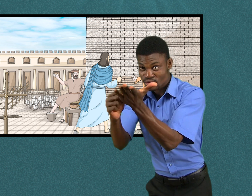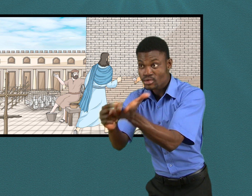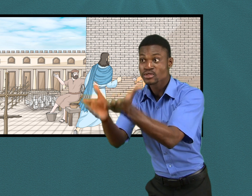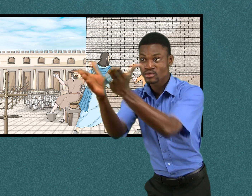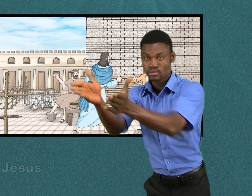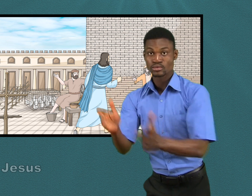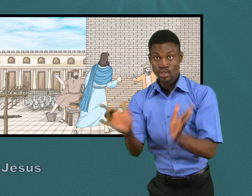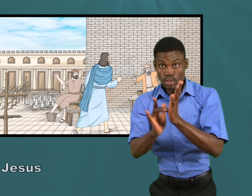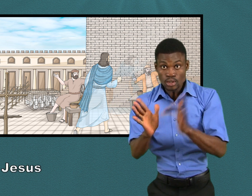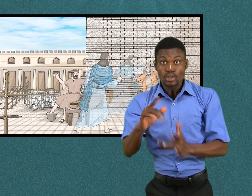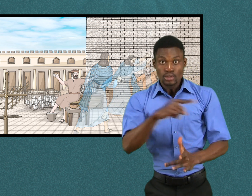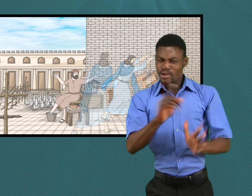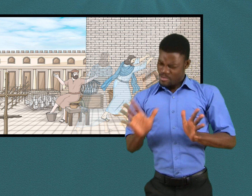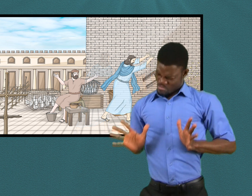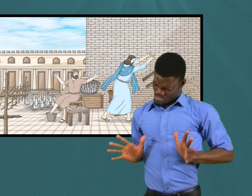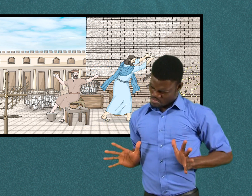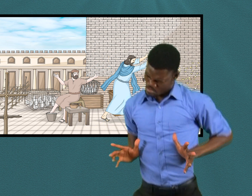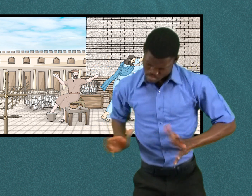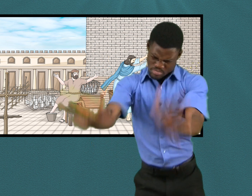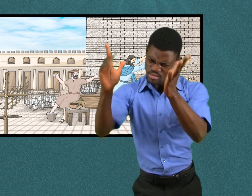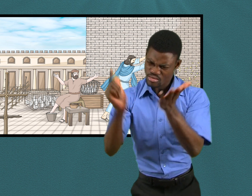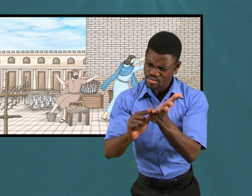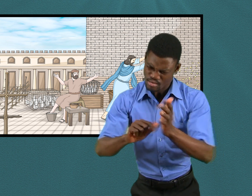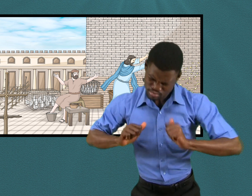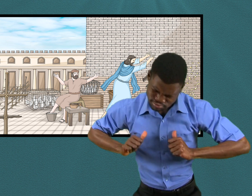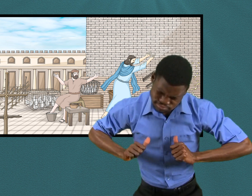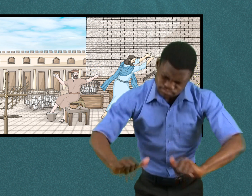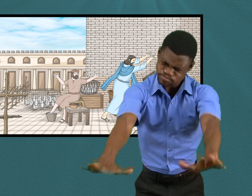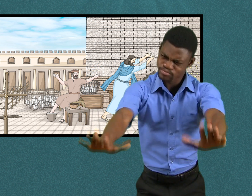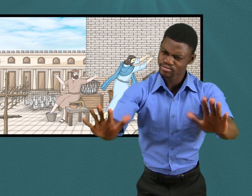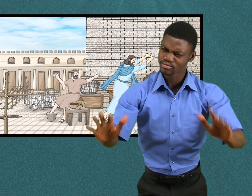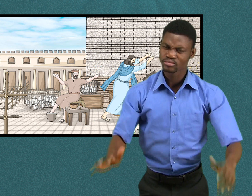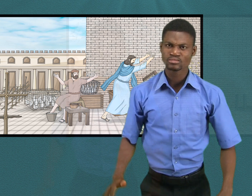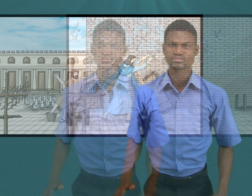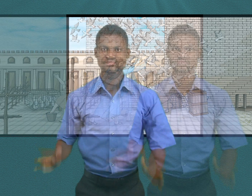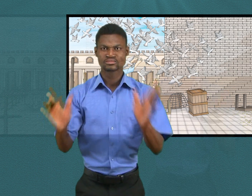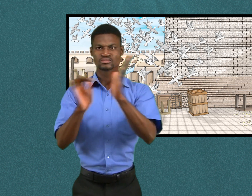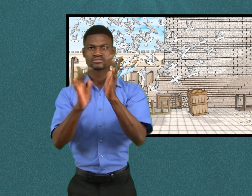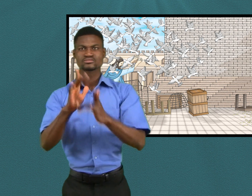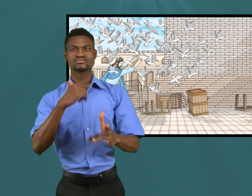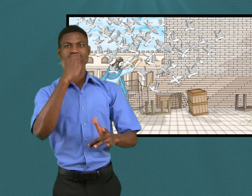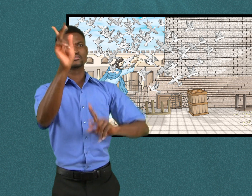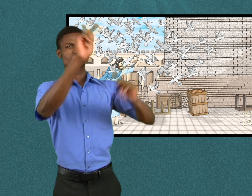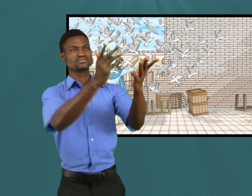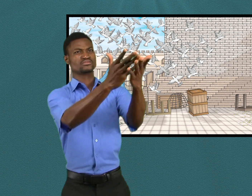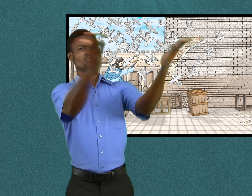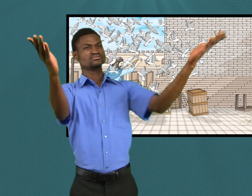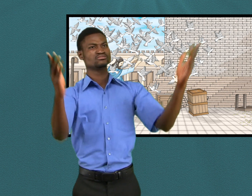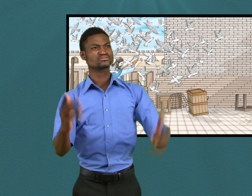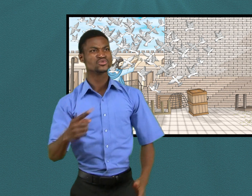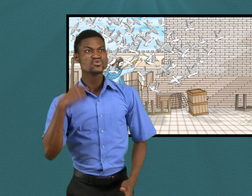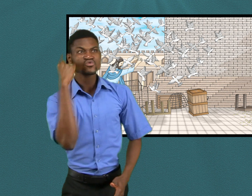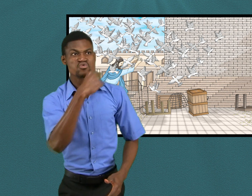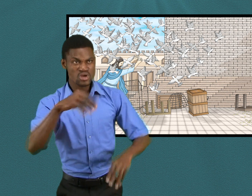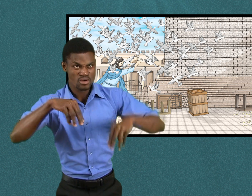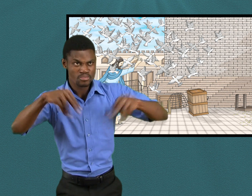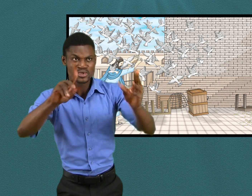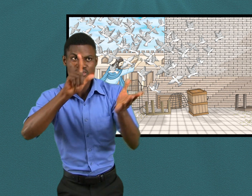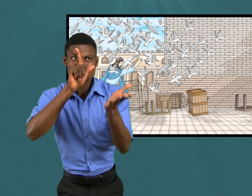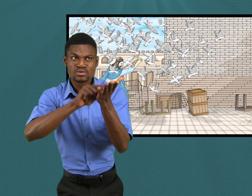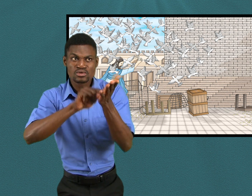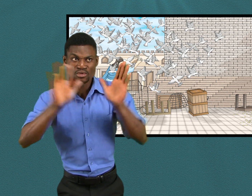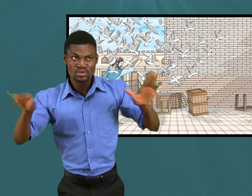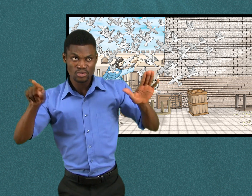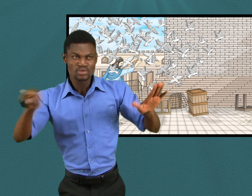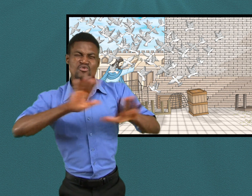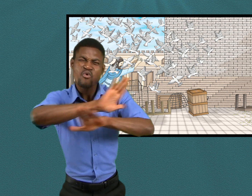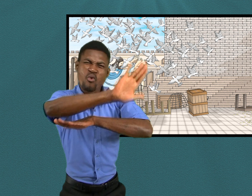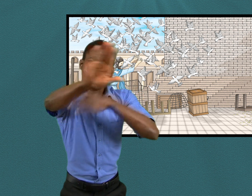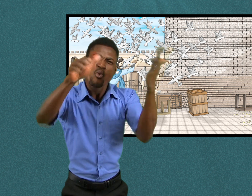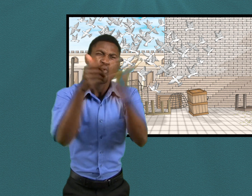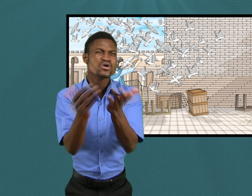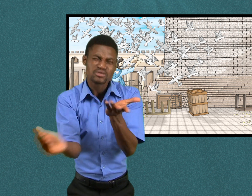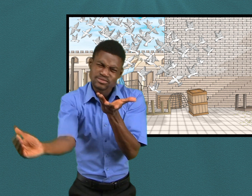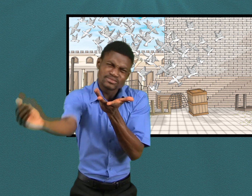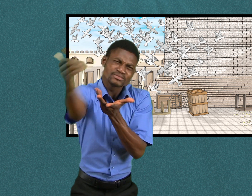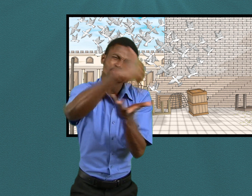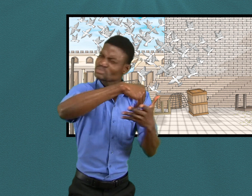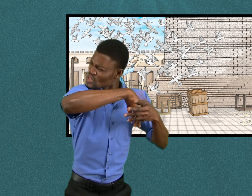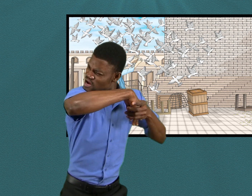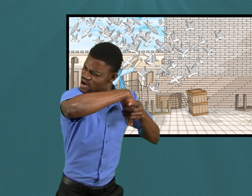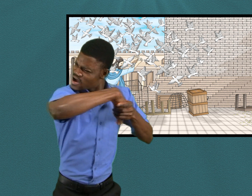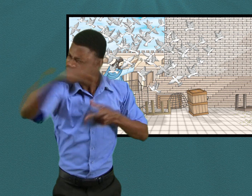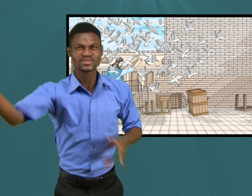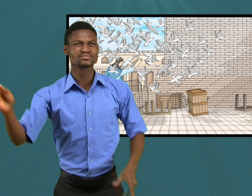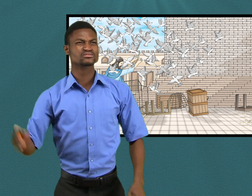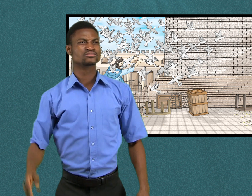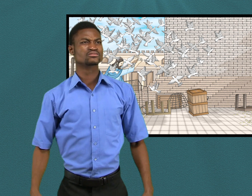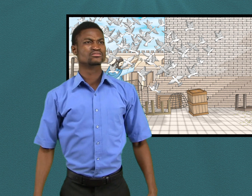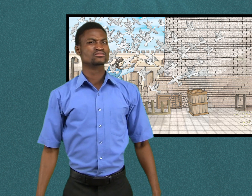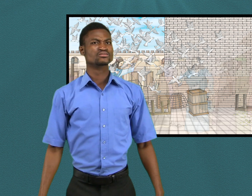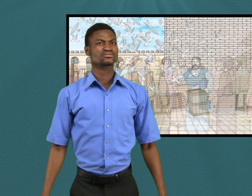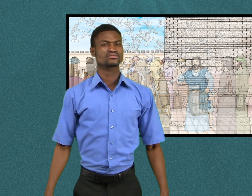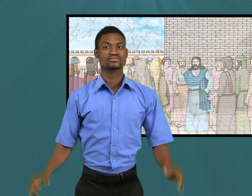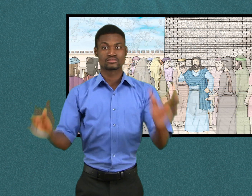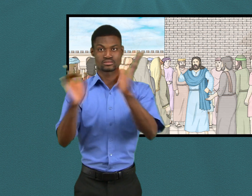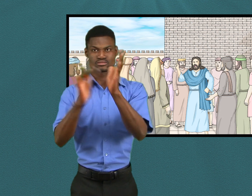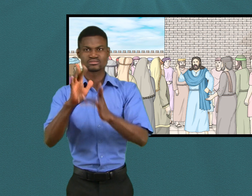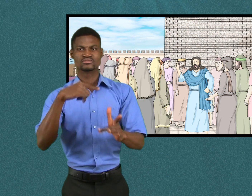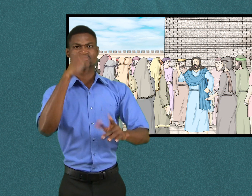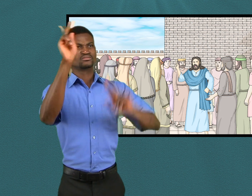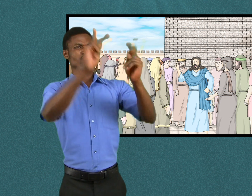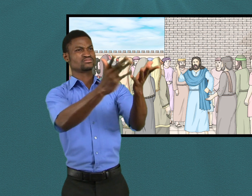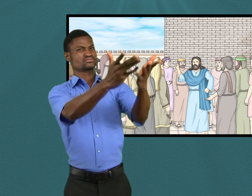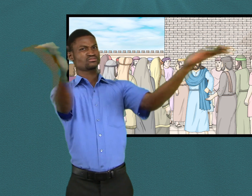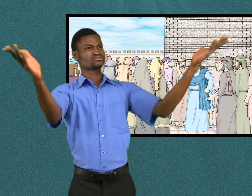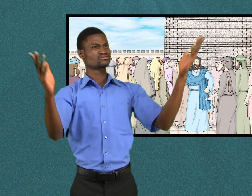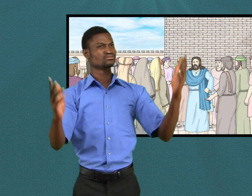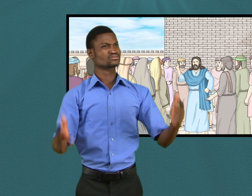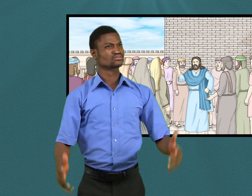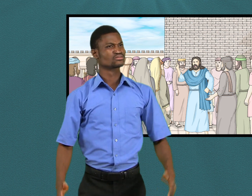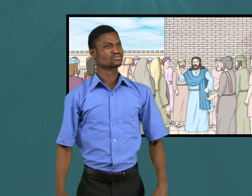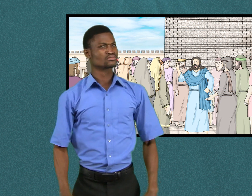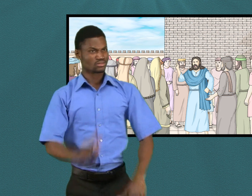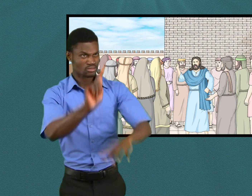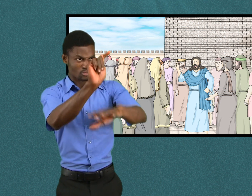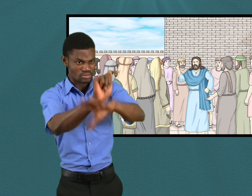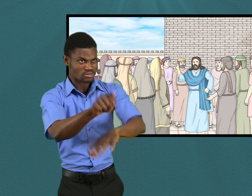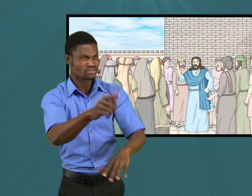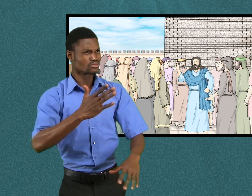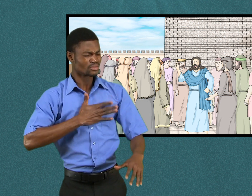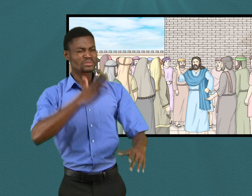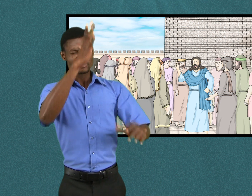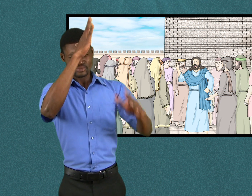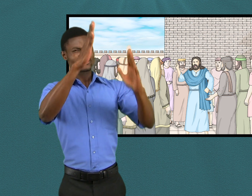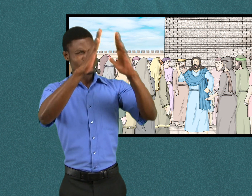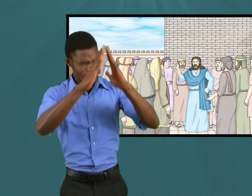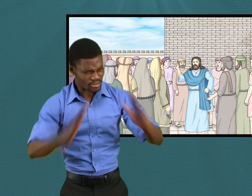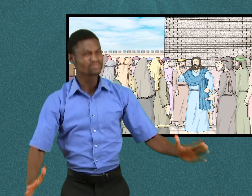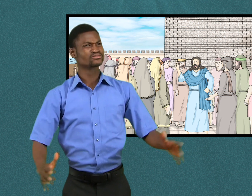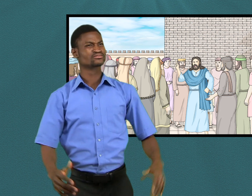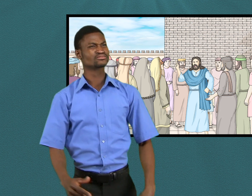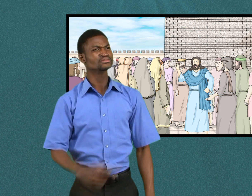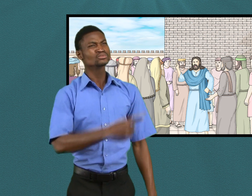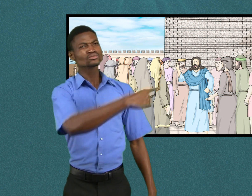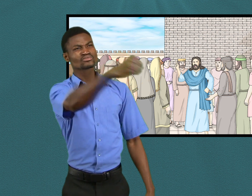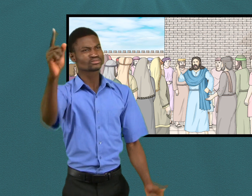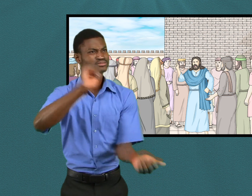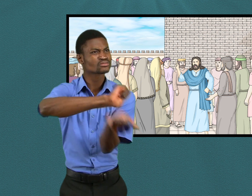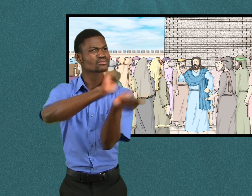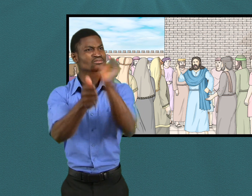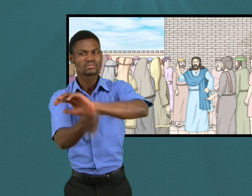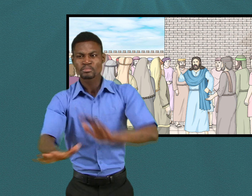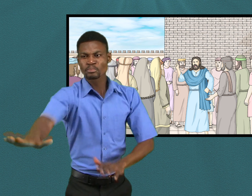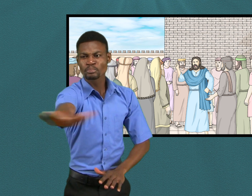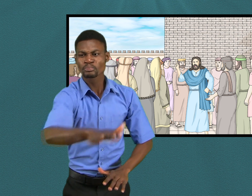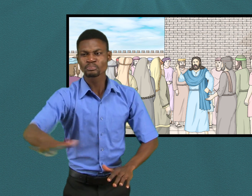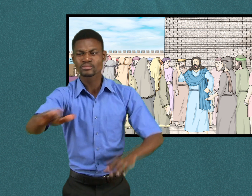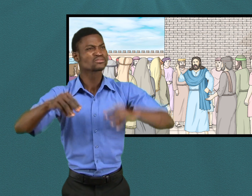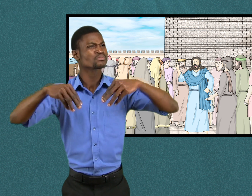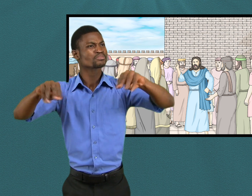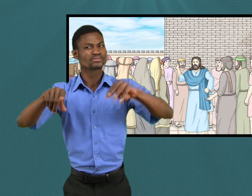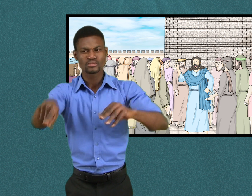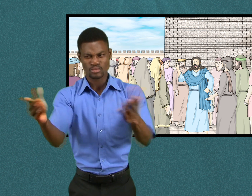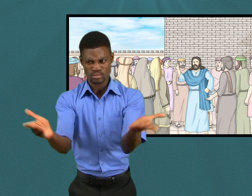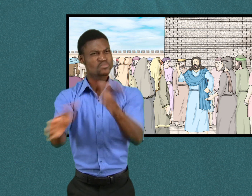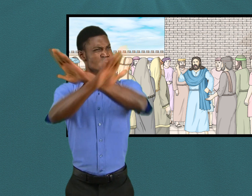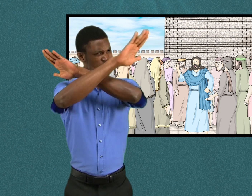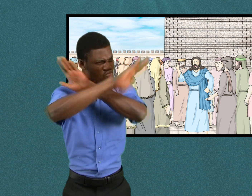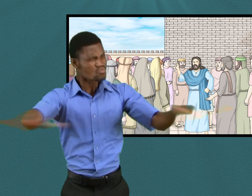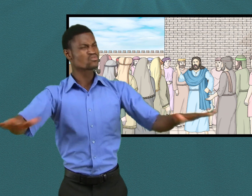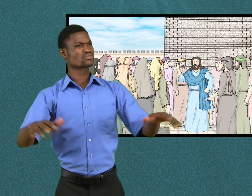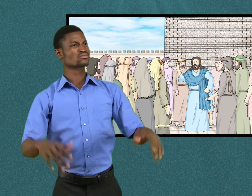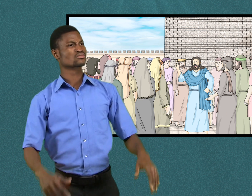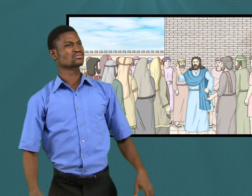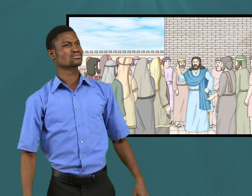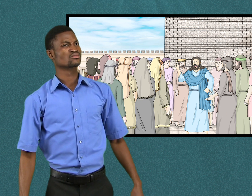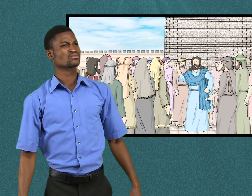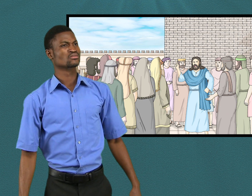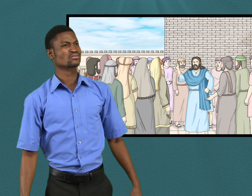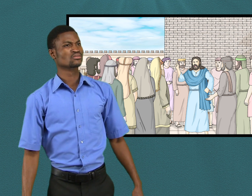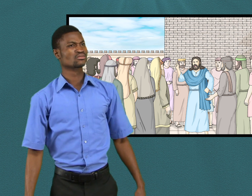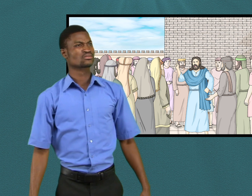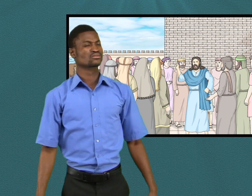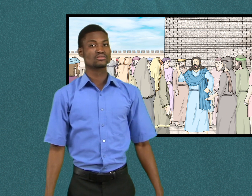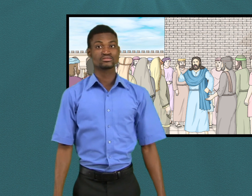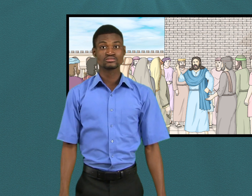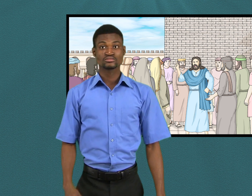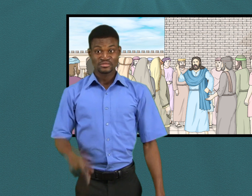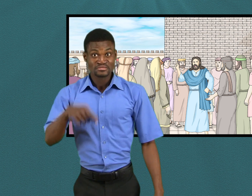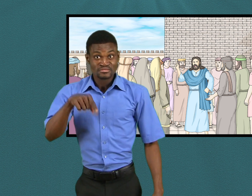To those selling doves He said, “Get these out of here! How dare you turn My Father’s house into a marketplace!”